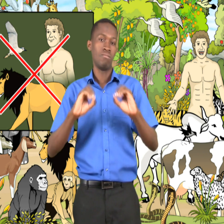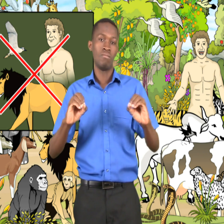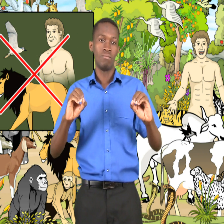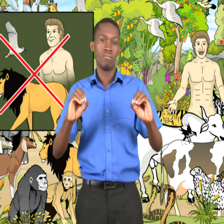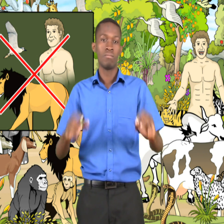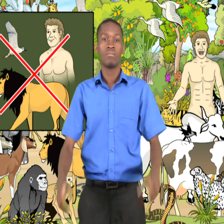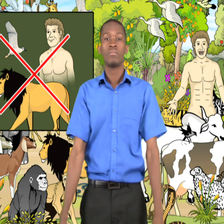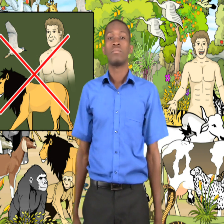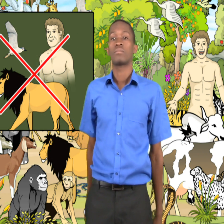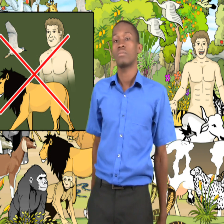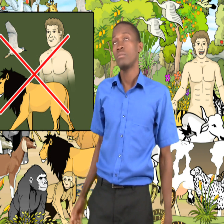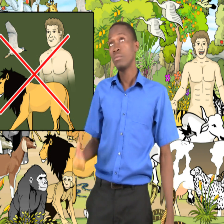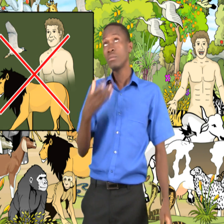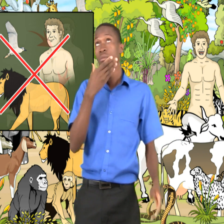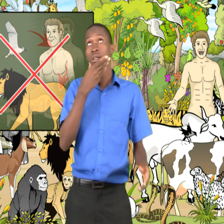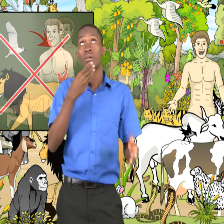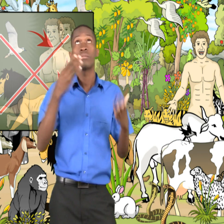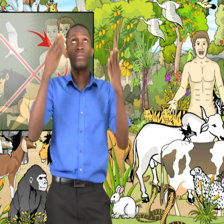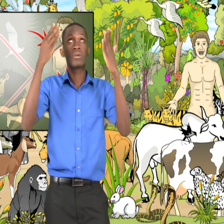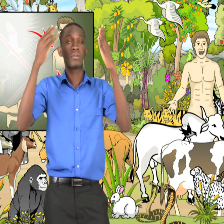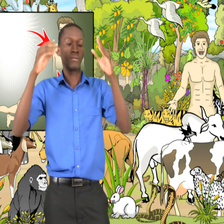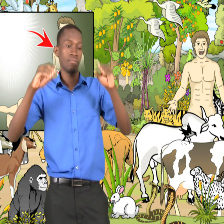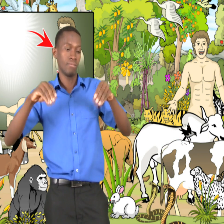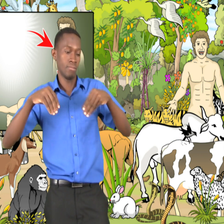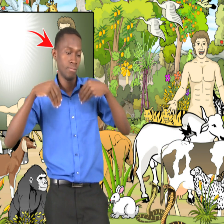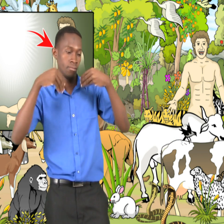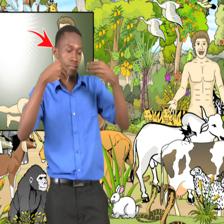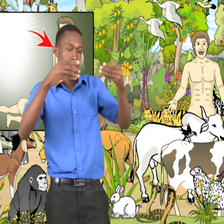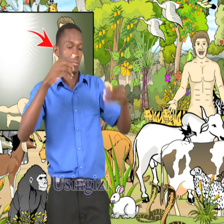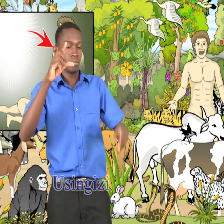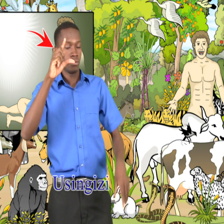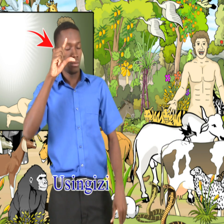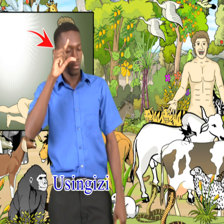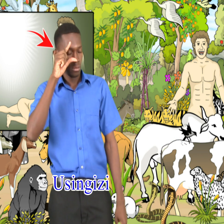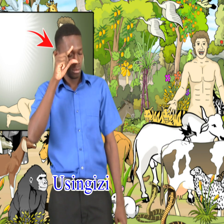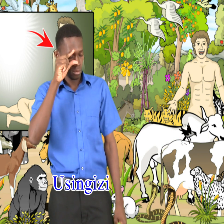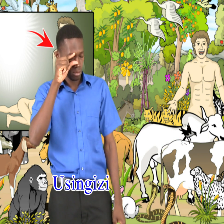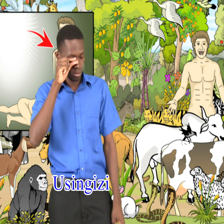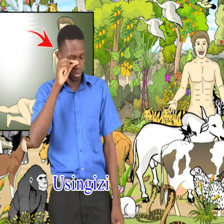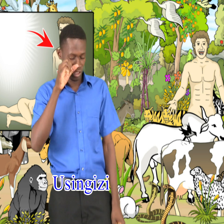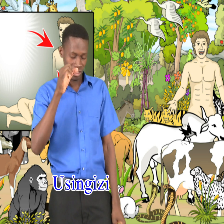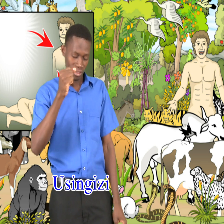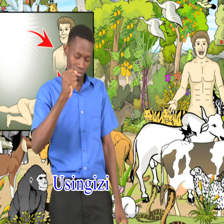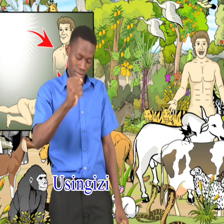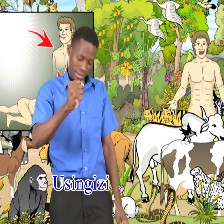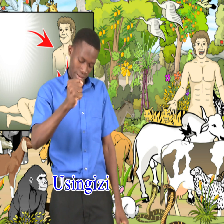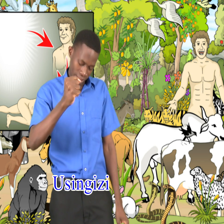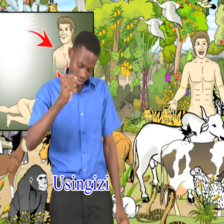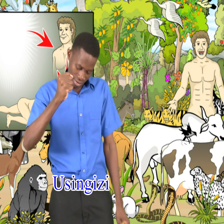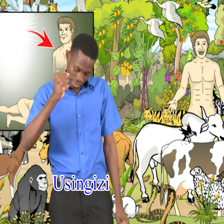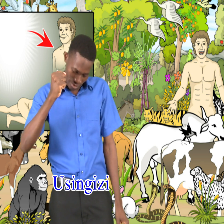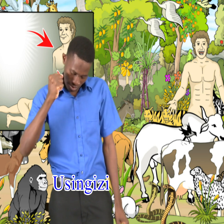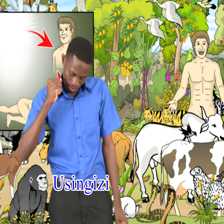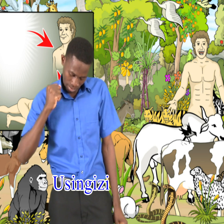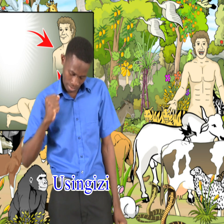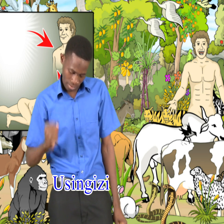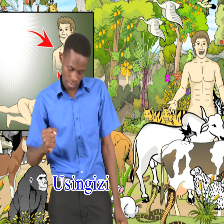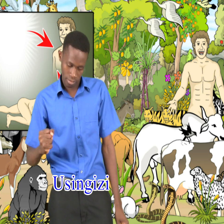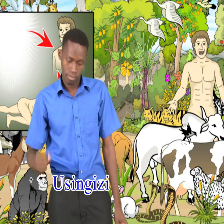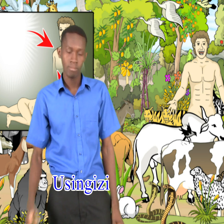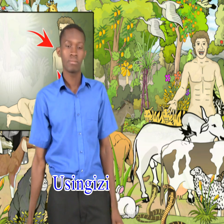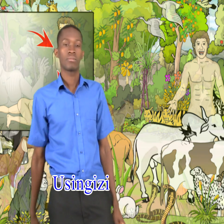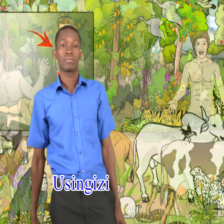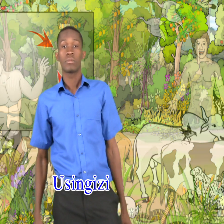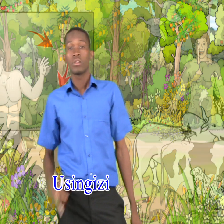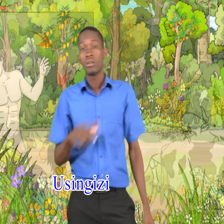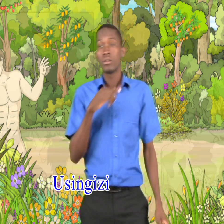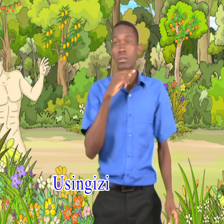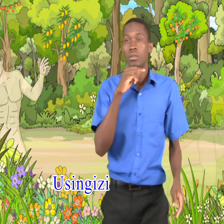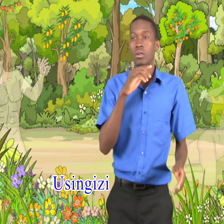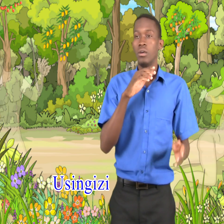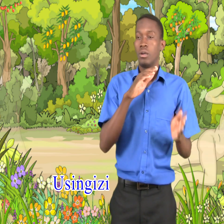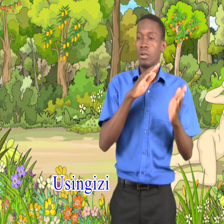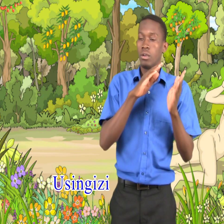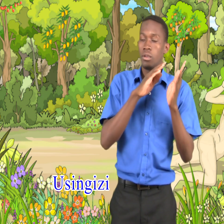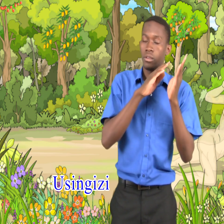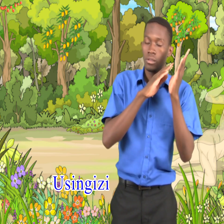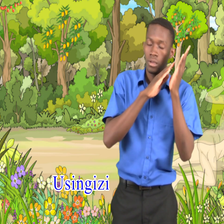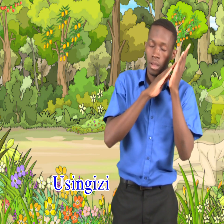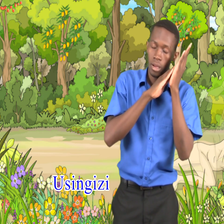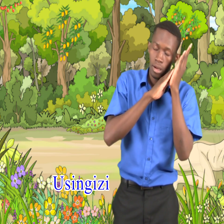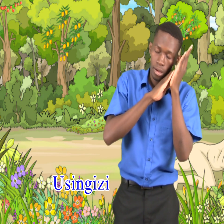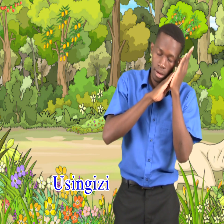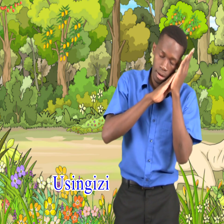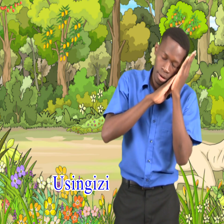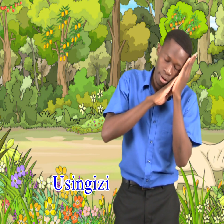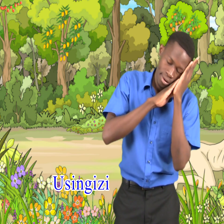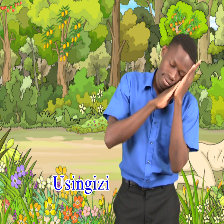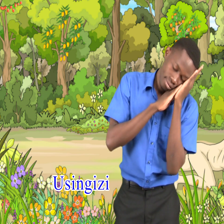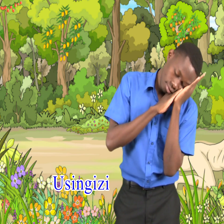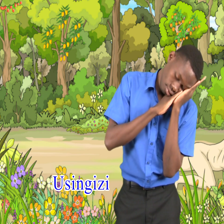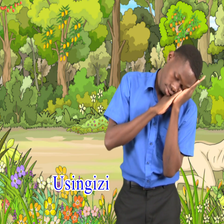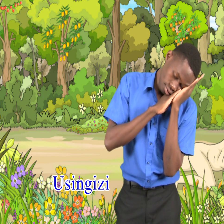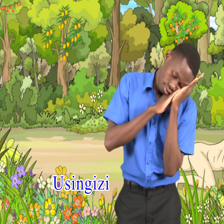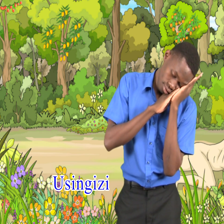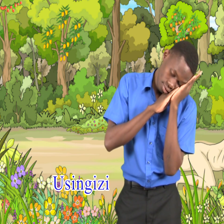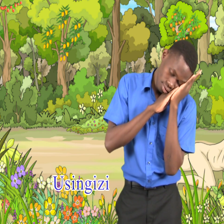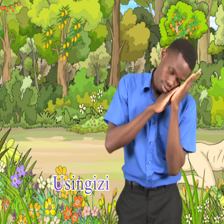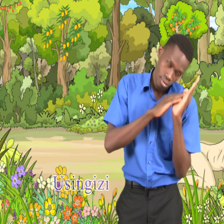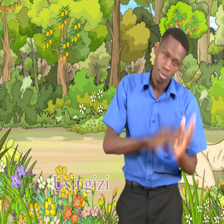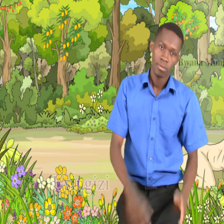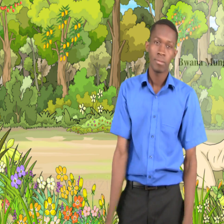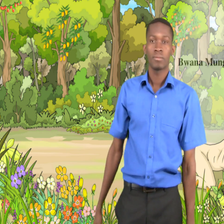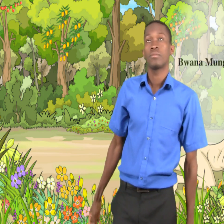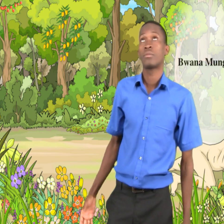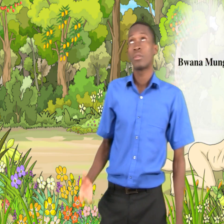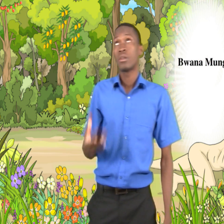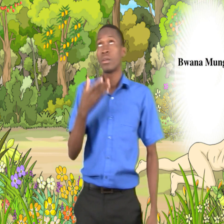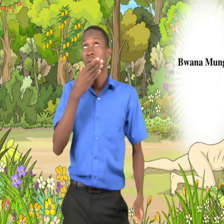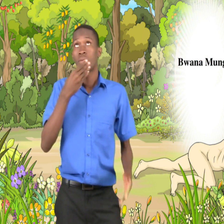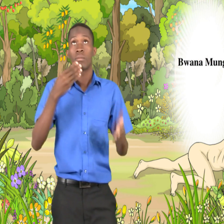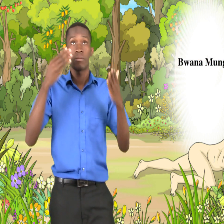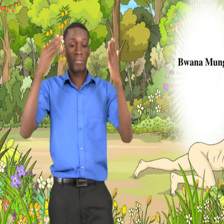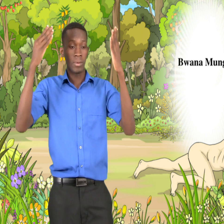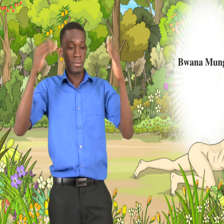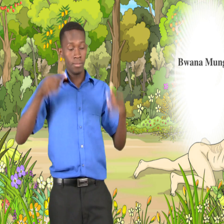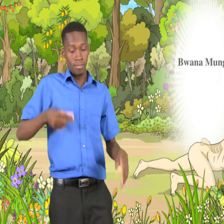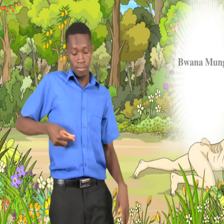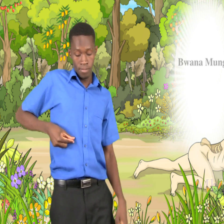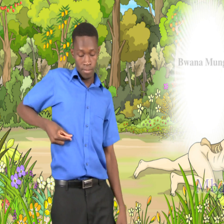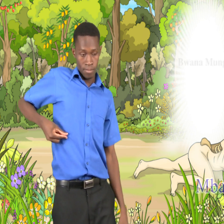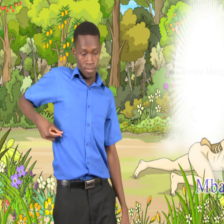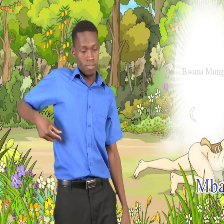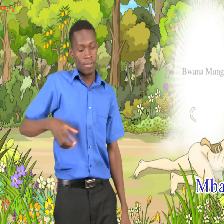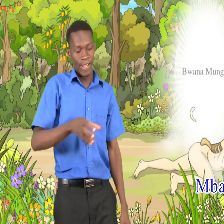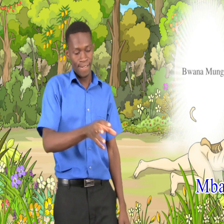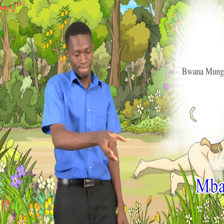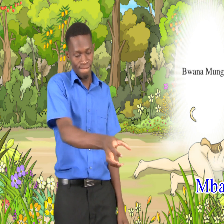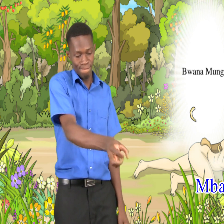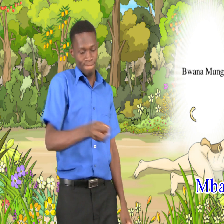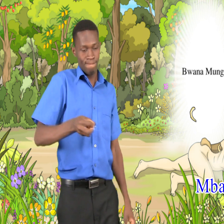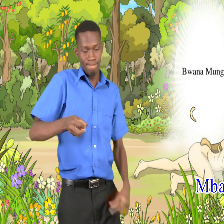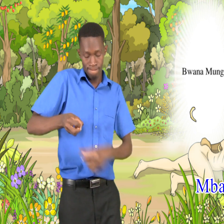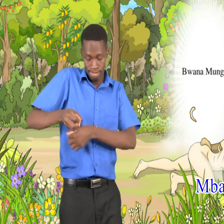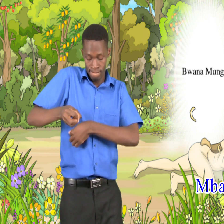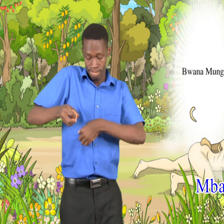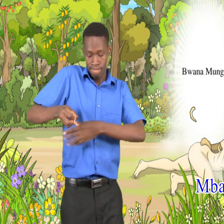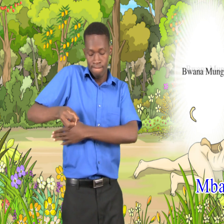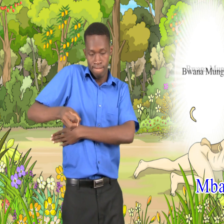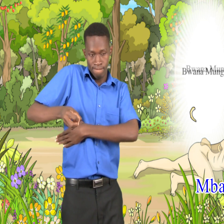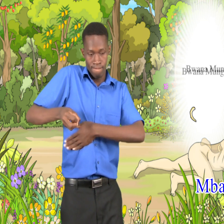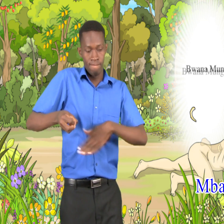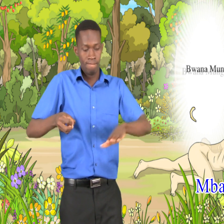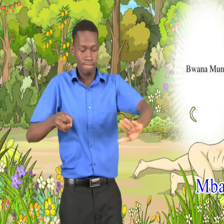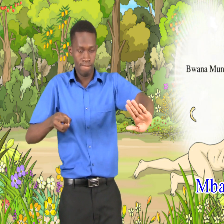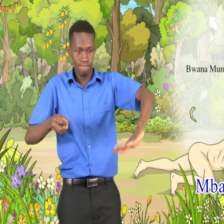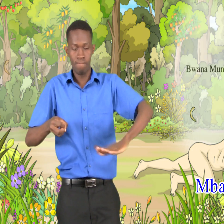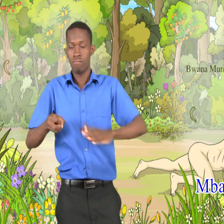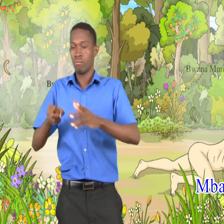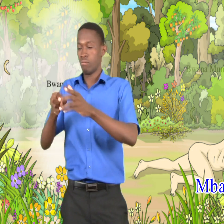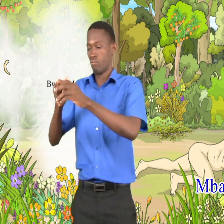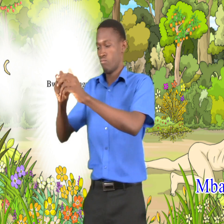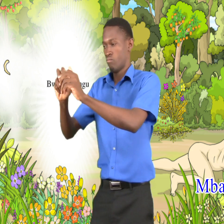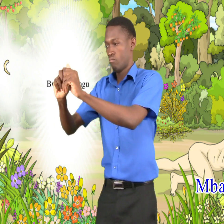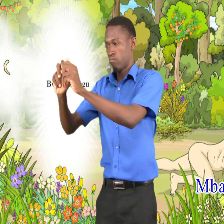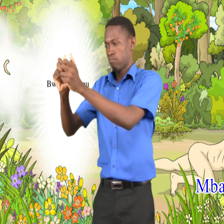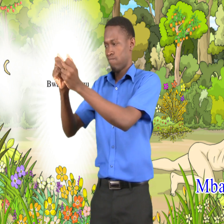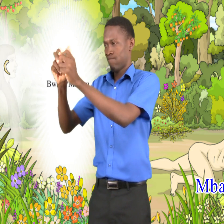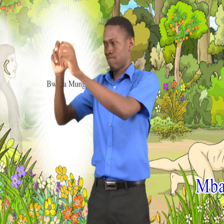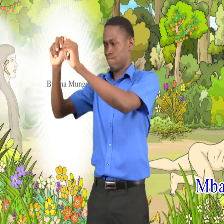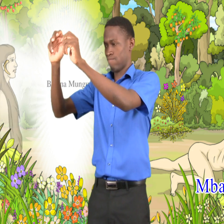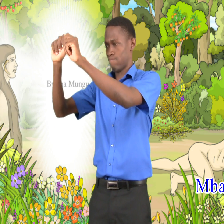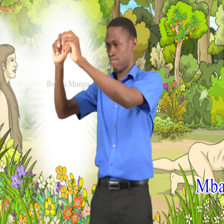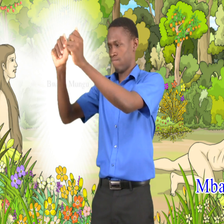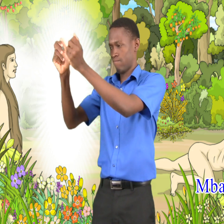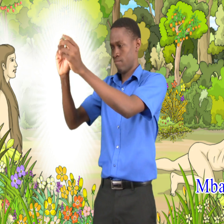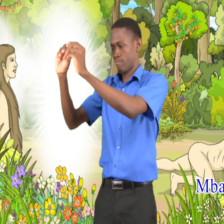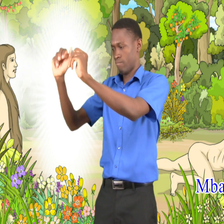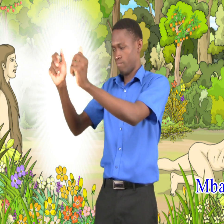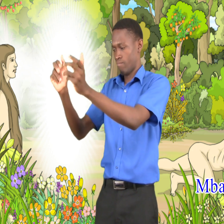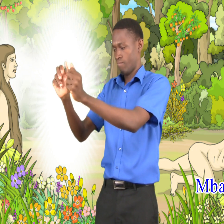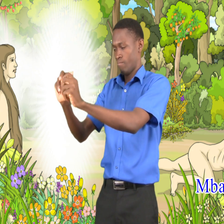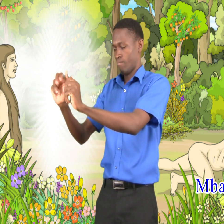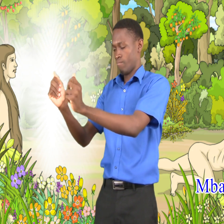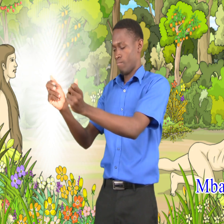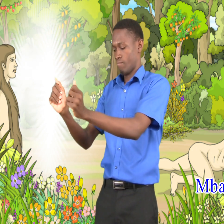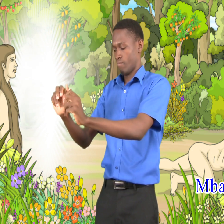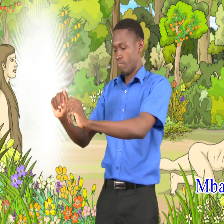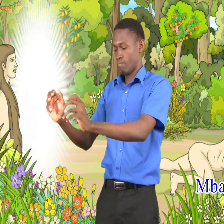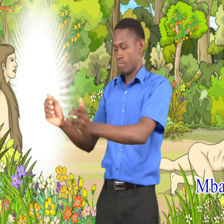So the LORD God caused the man to fall into a deep sleep, and while he slept, He took one of the man’s ribs and closed up the area with flesh.